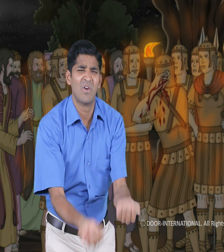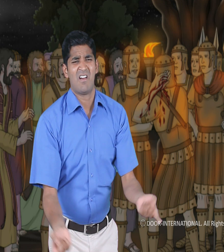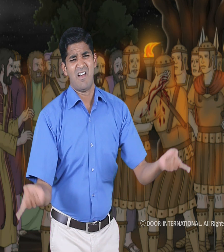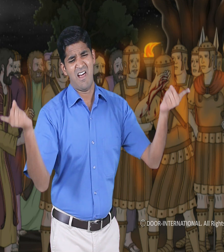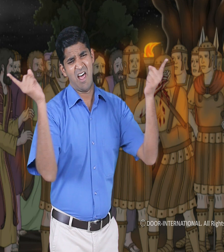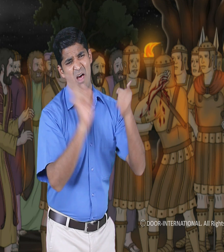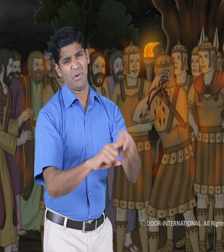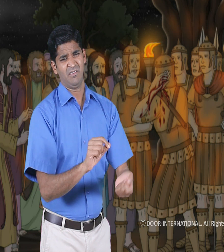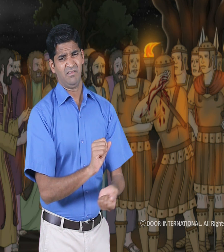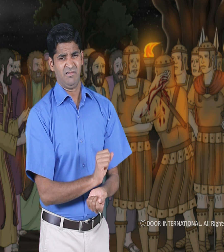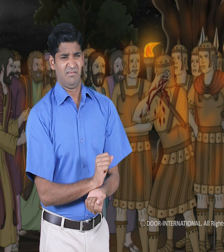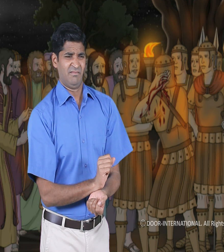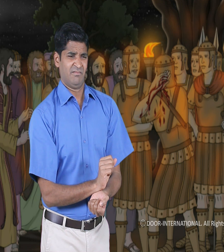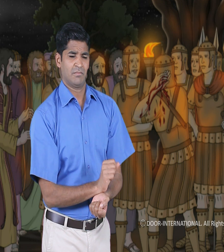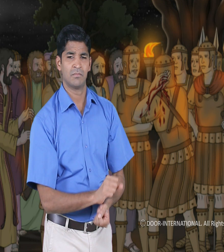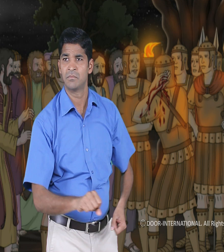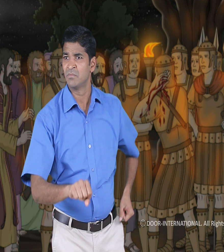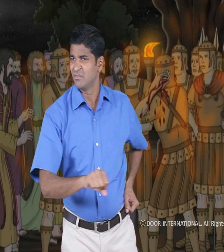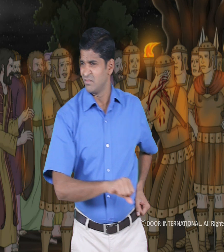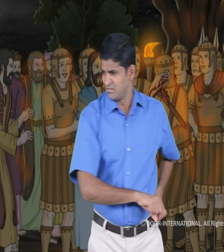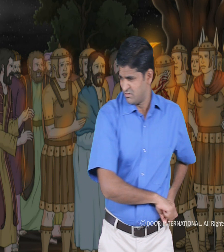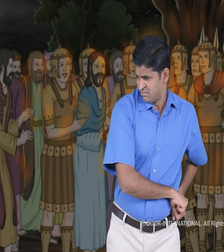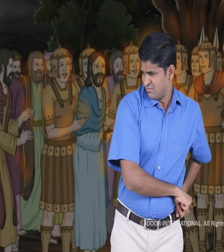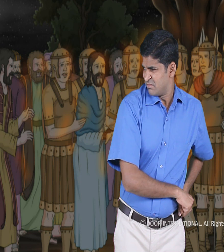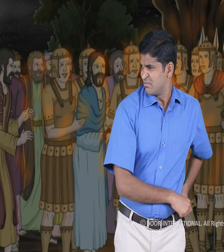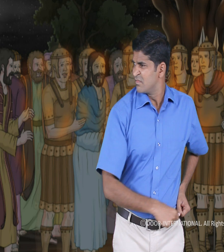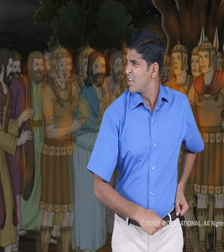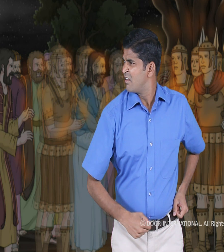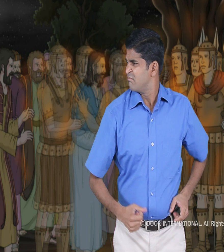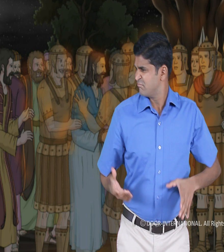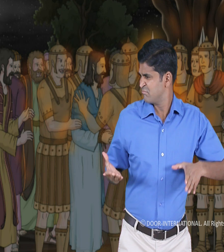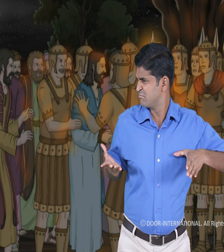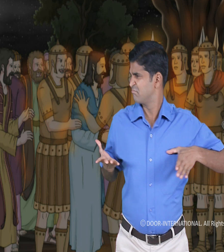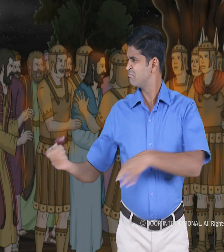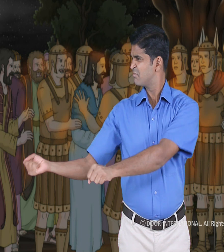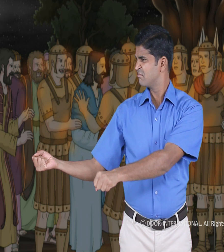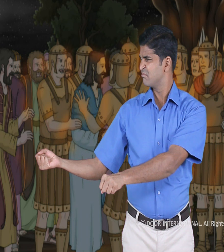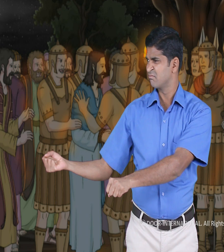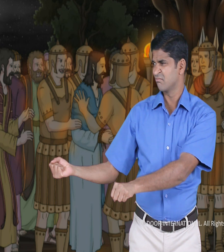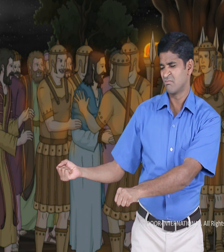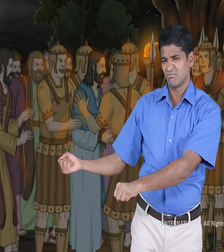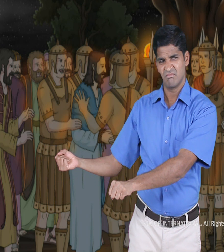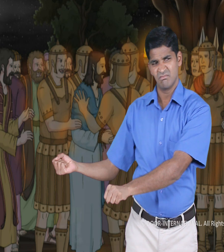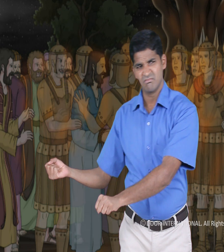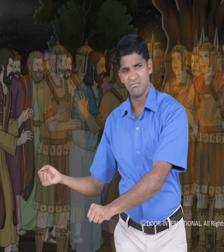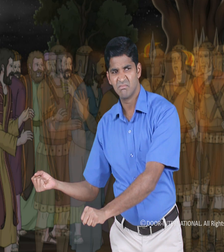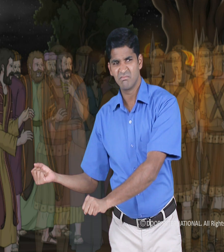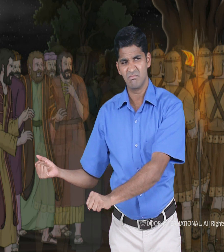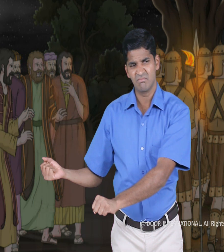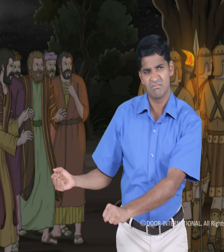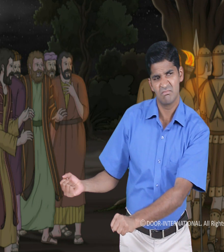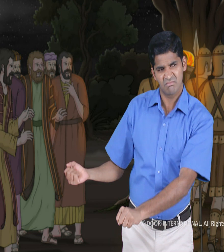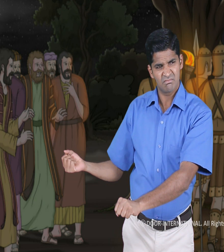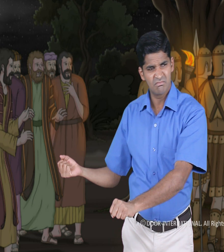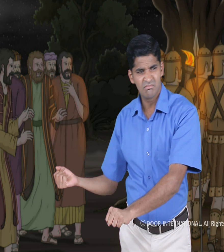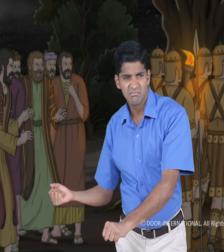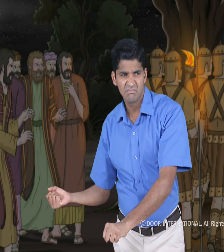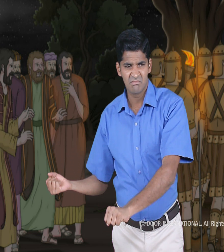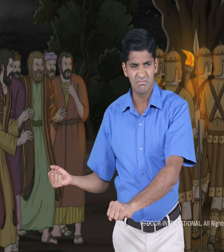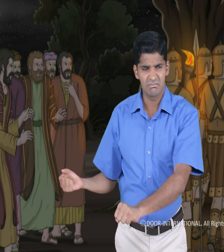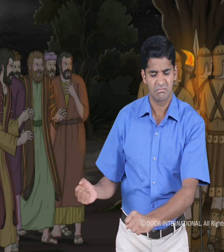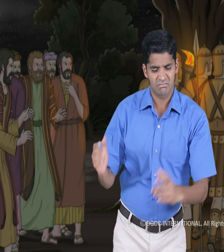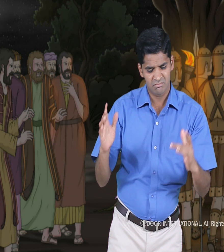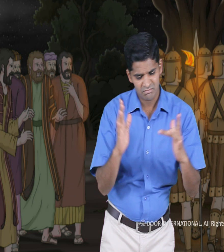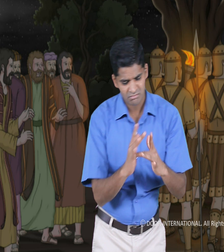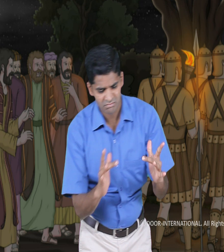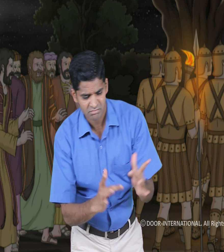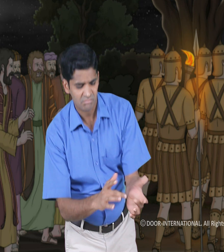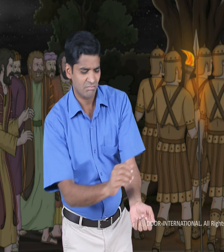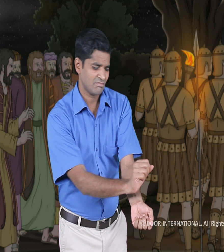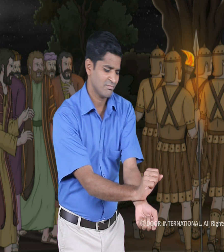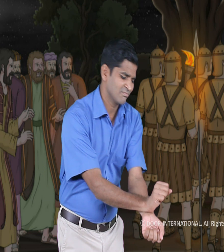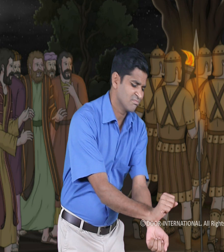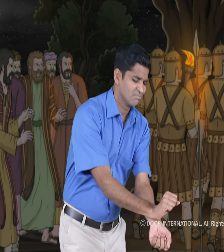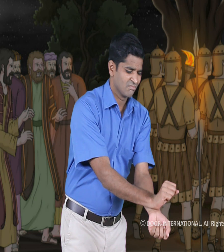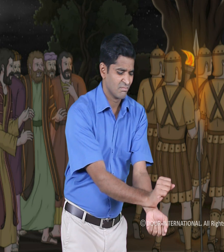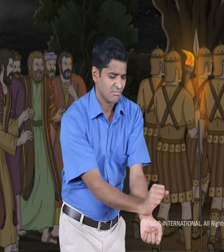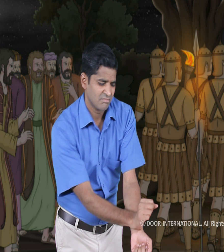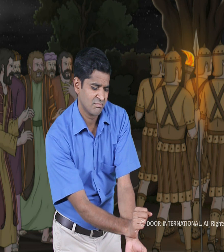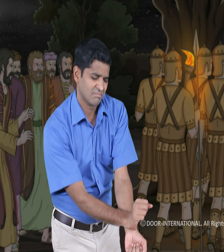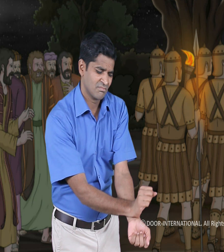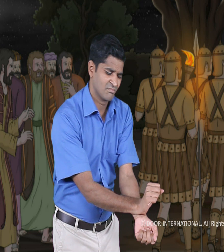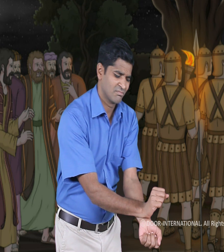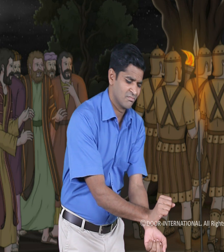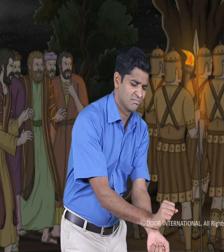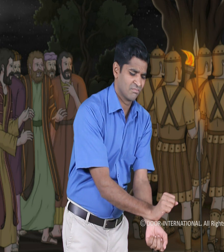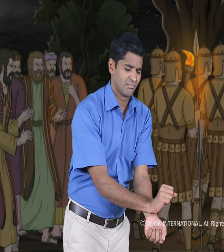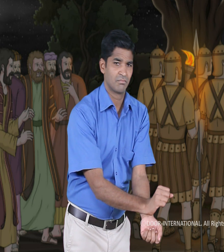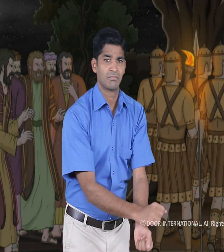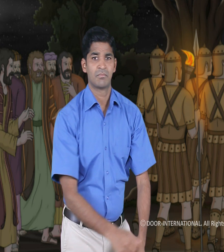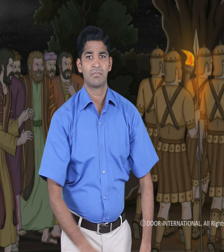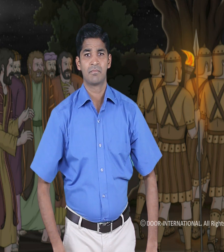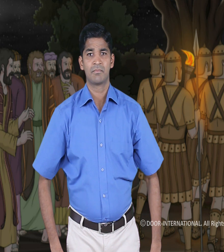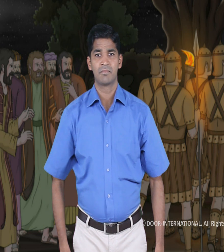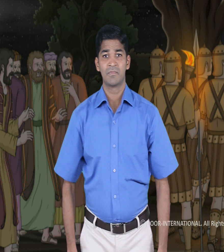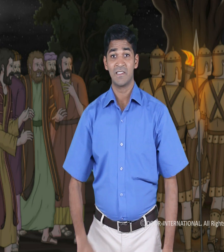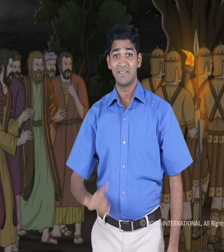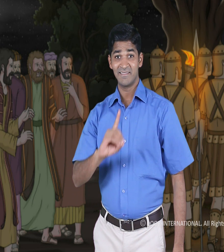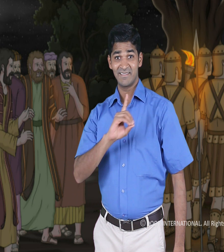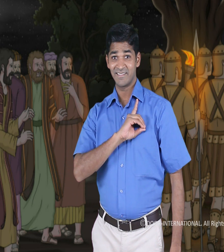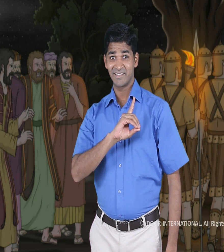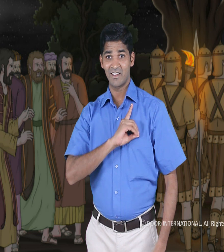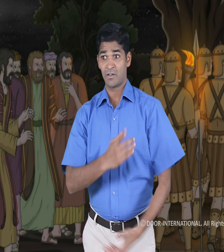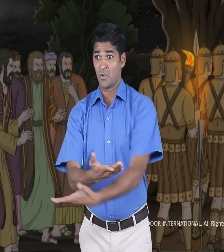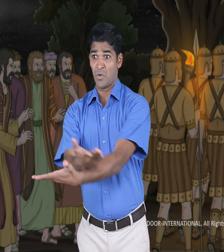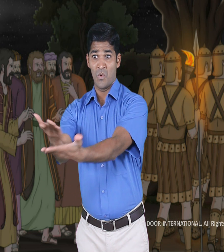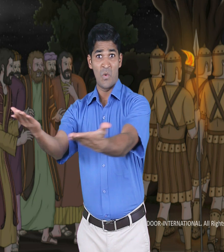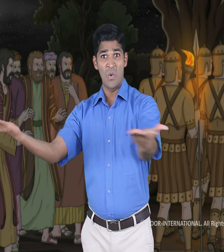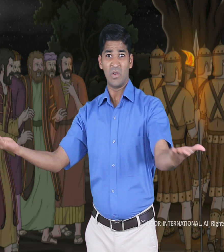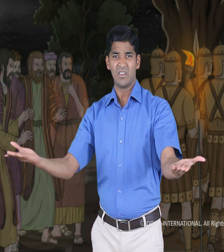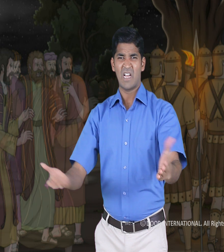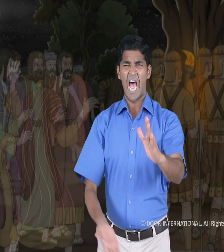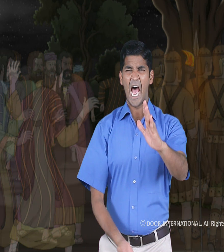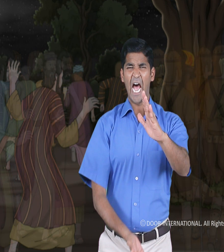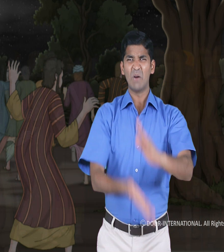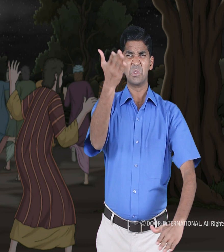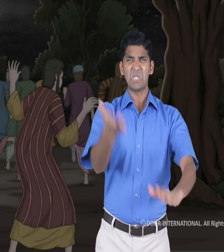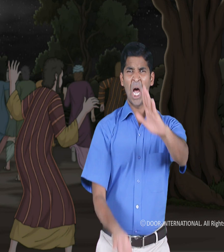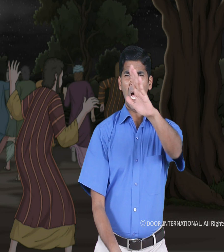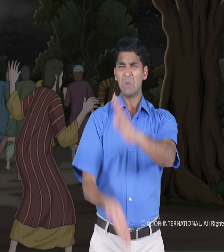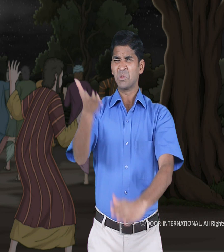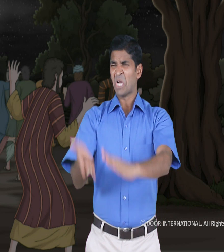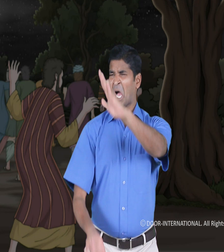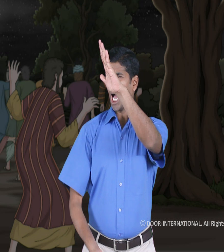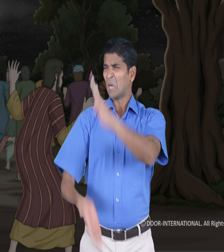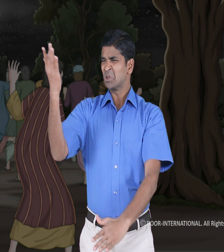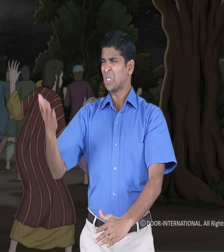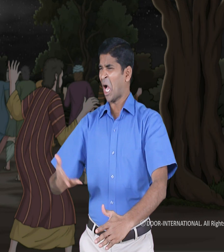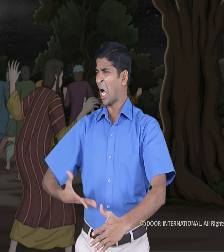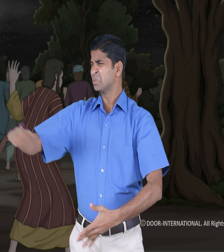But this has all happened so that the writings of the prophets would be fulfilled.”